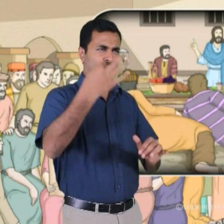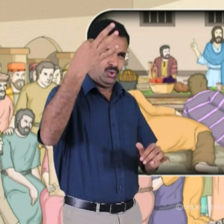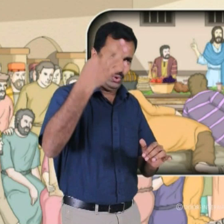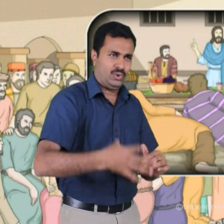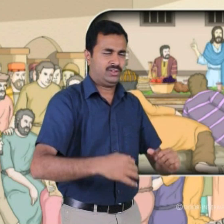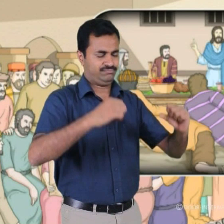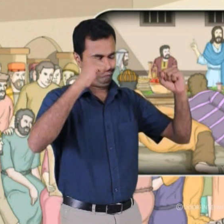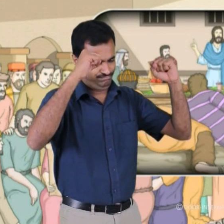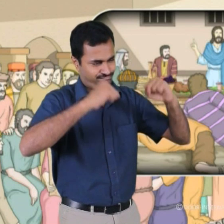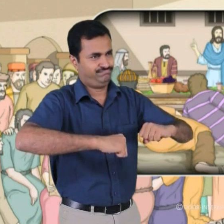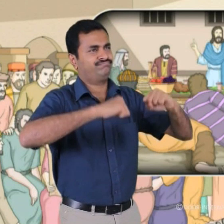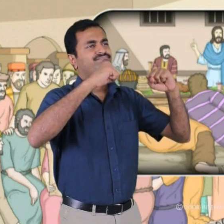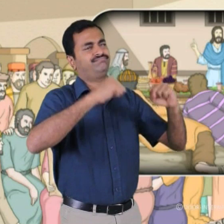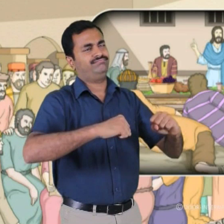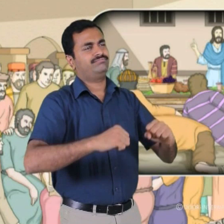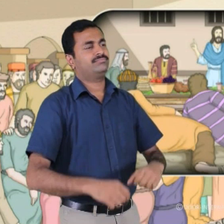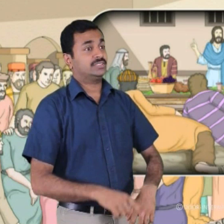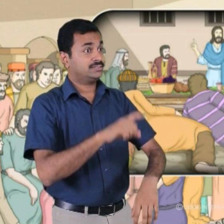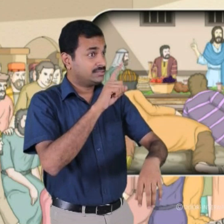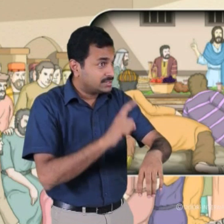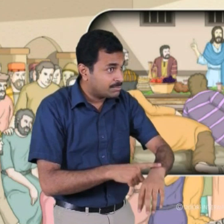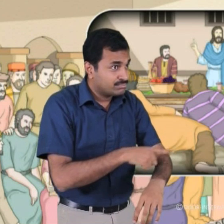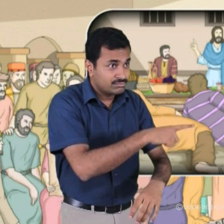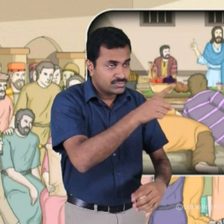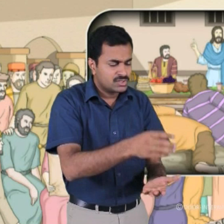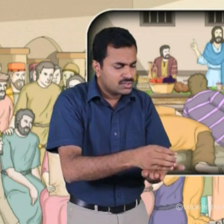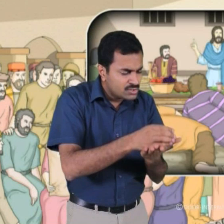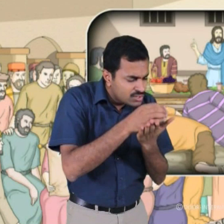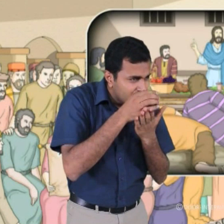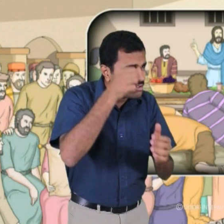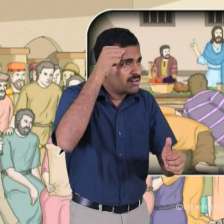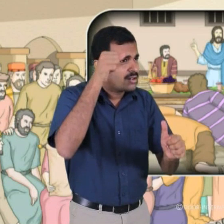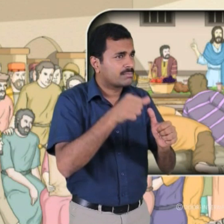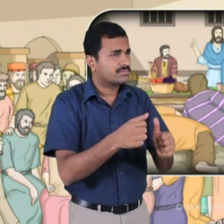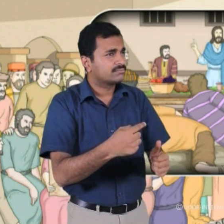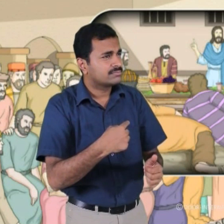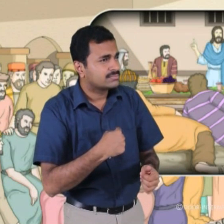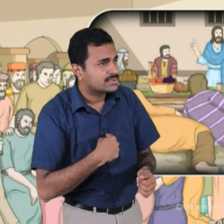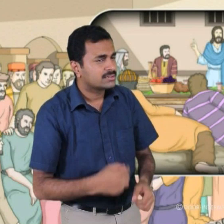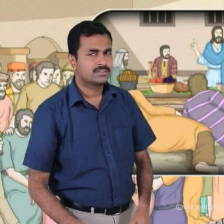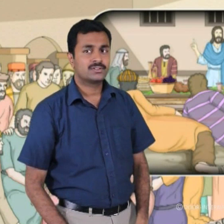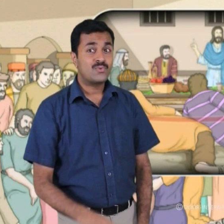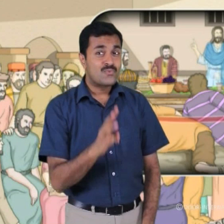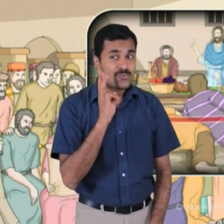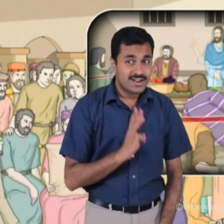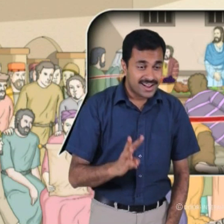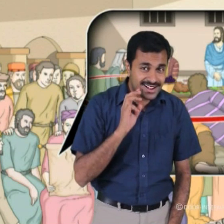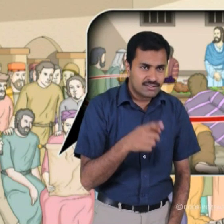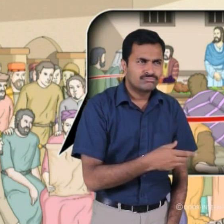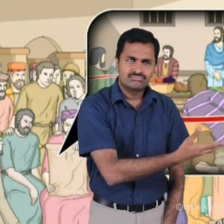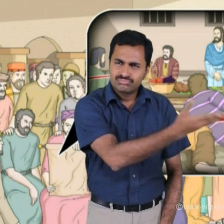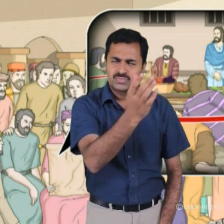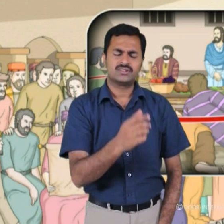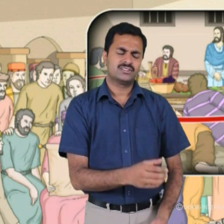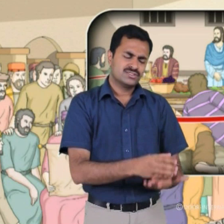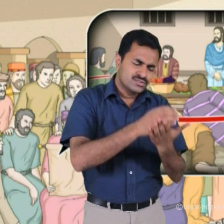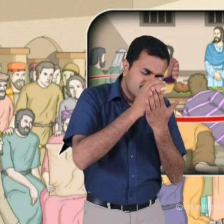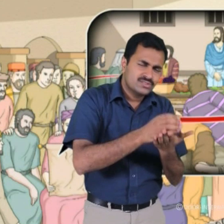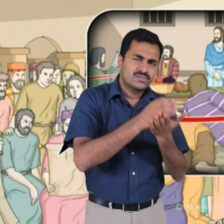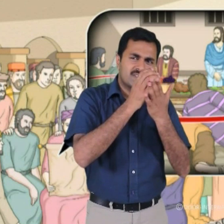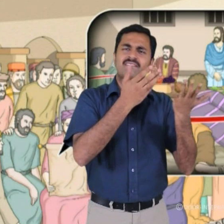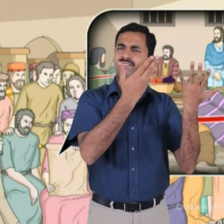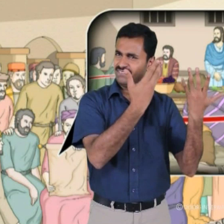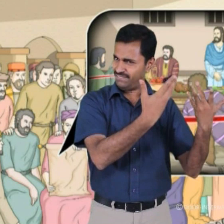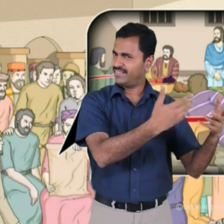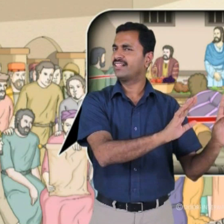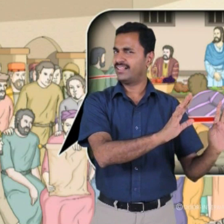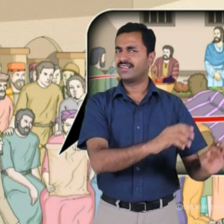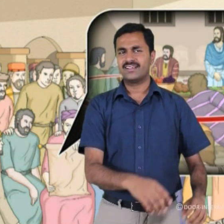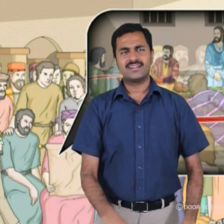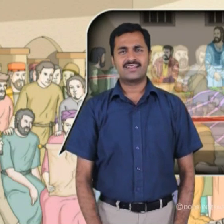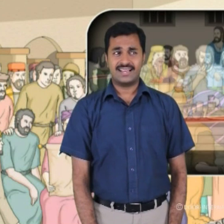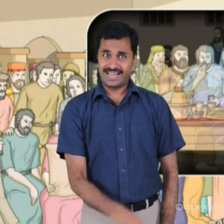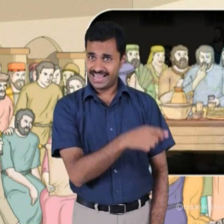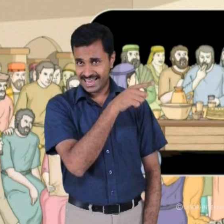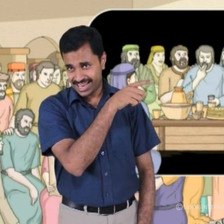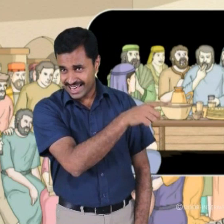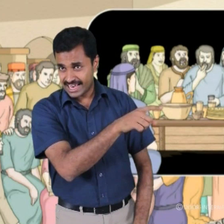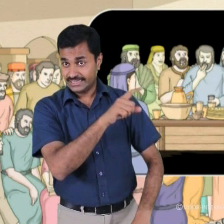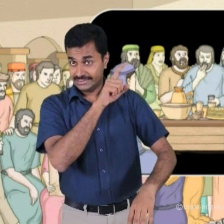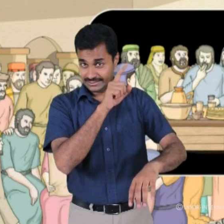do this, as often as you drink it, in remembrance of Me.”